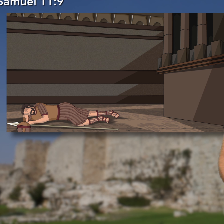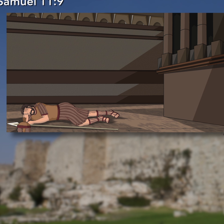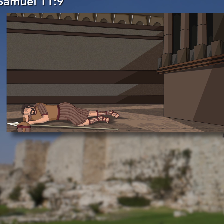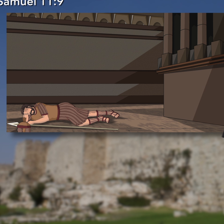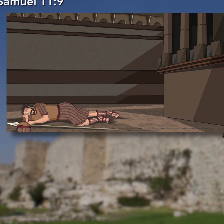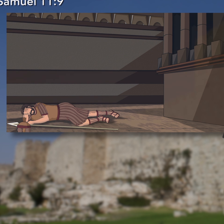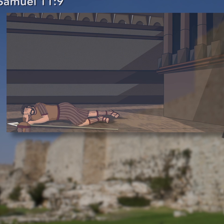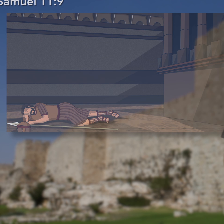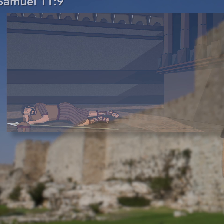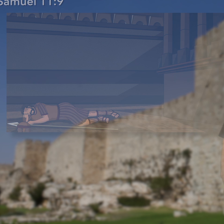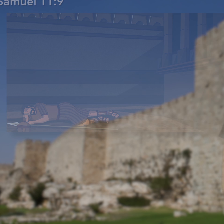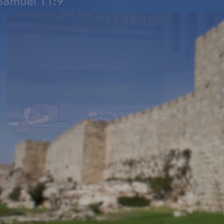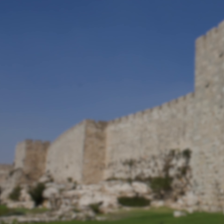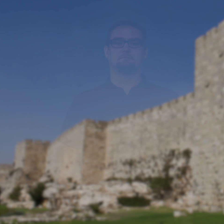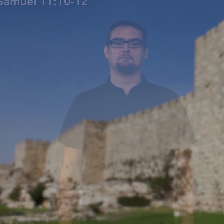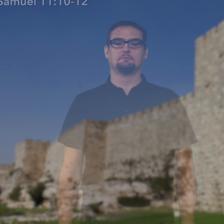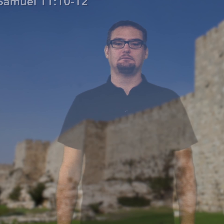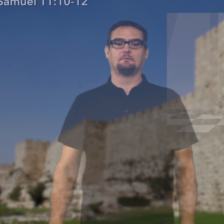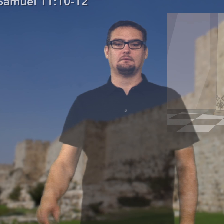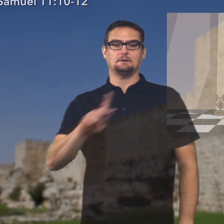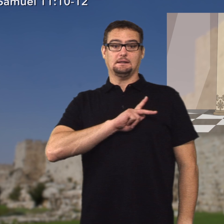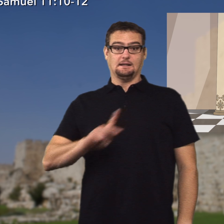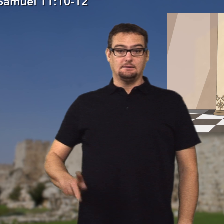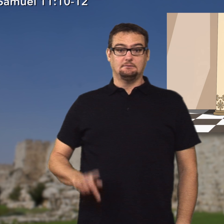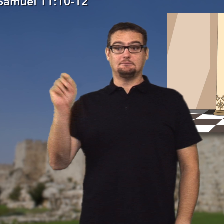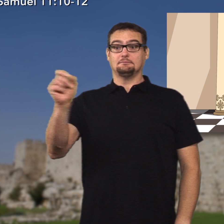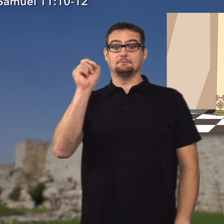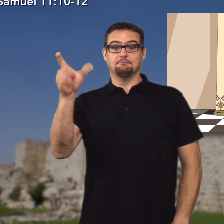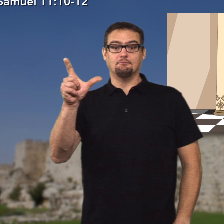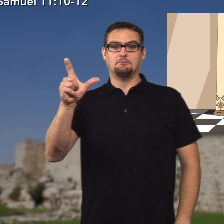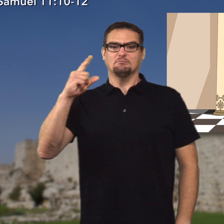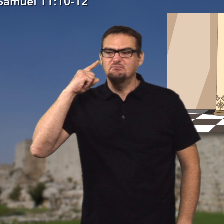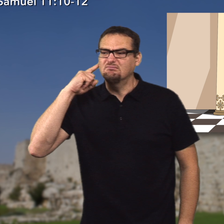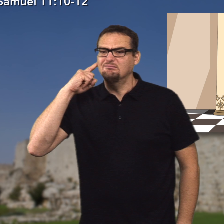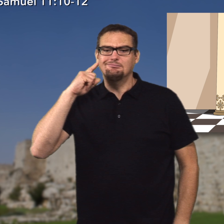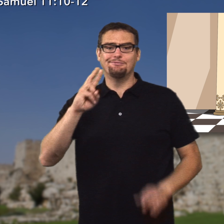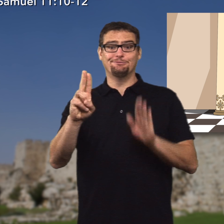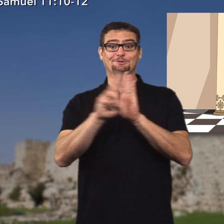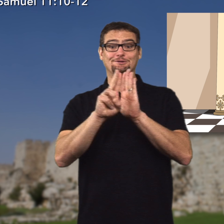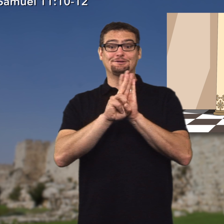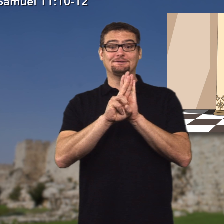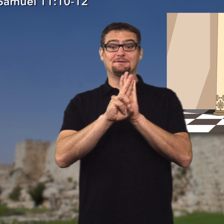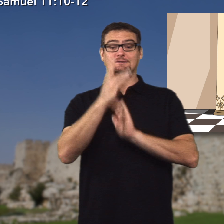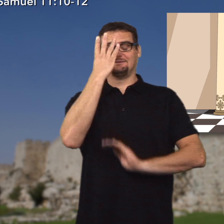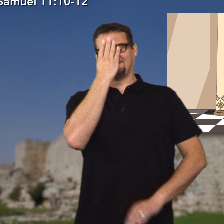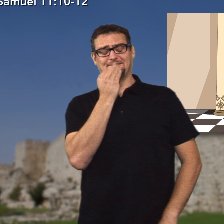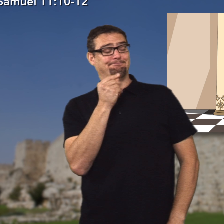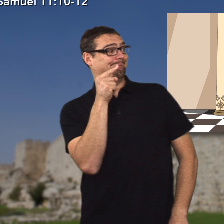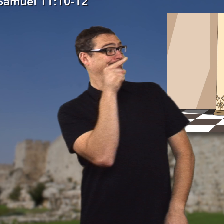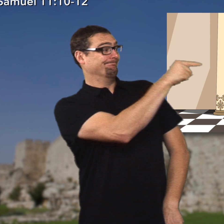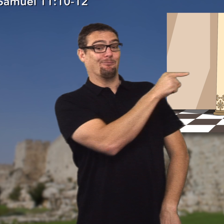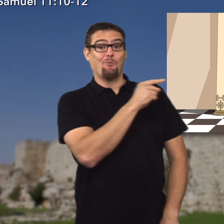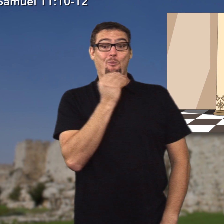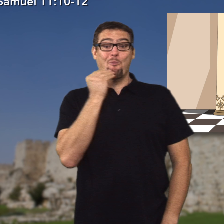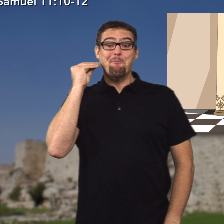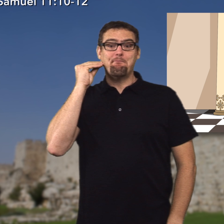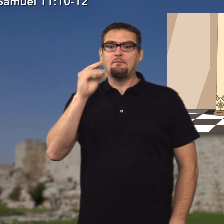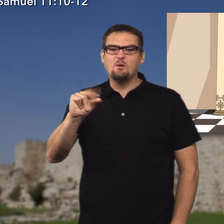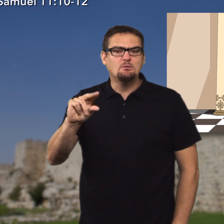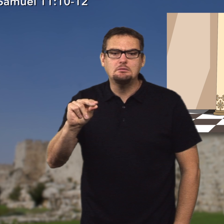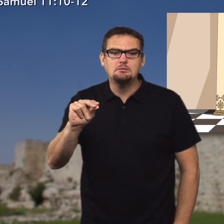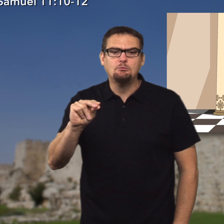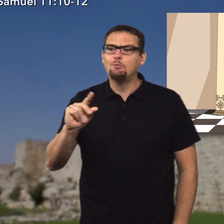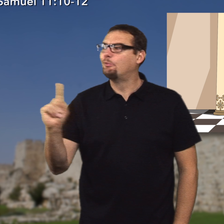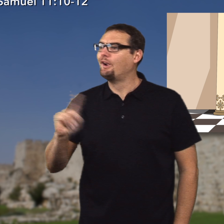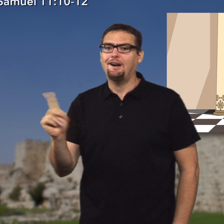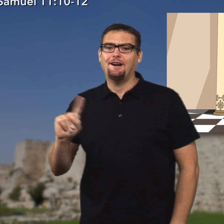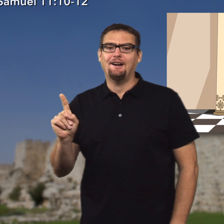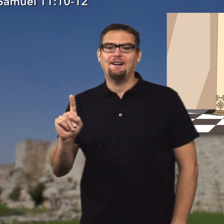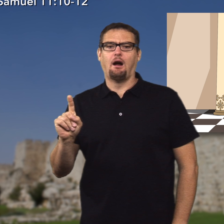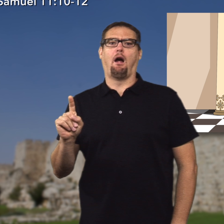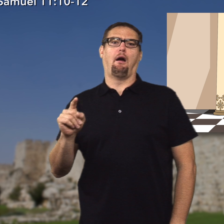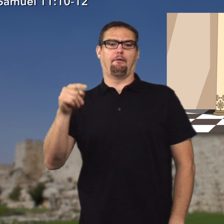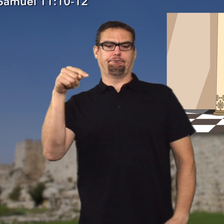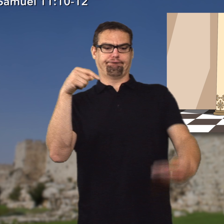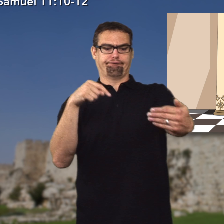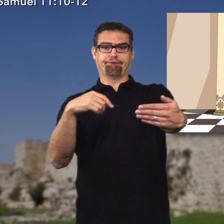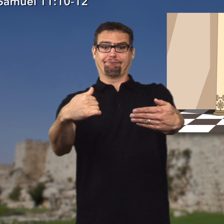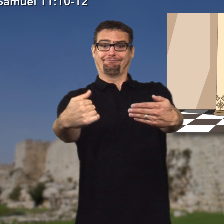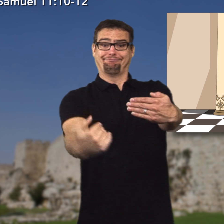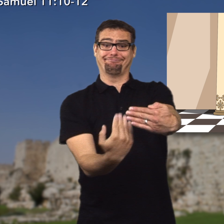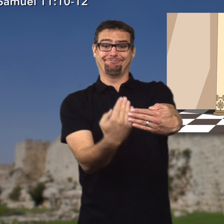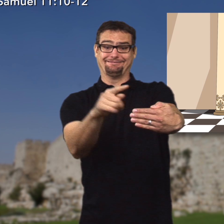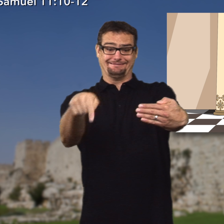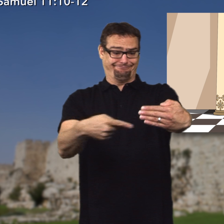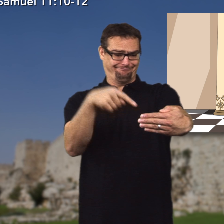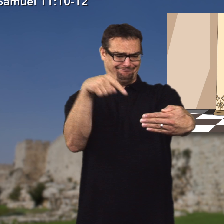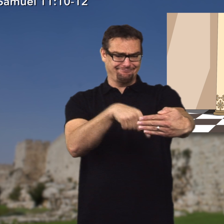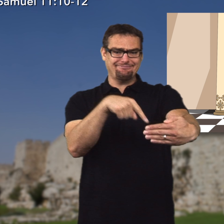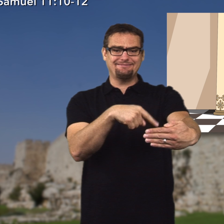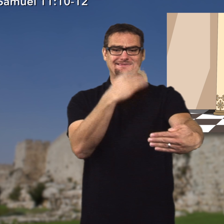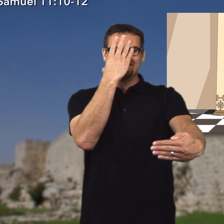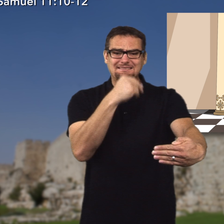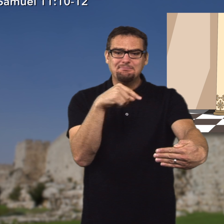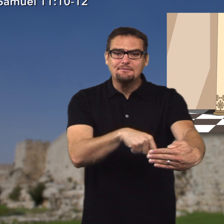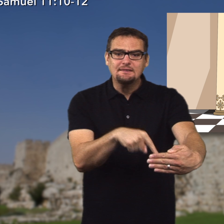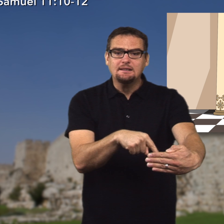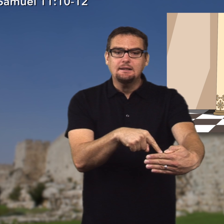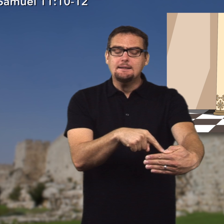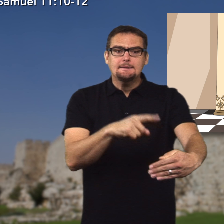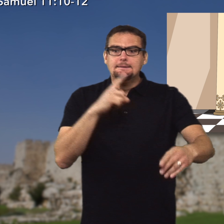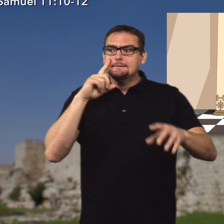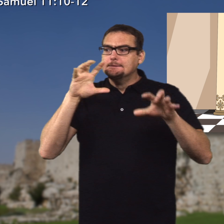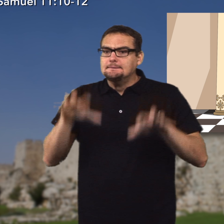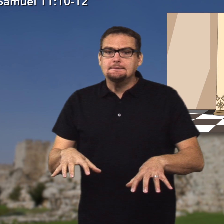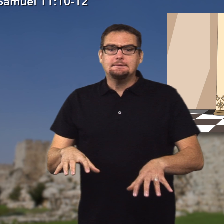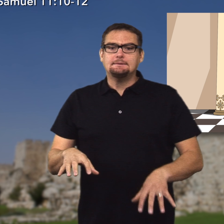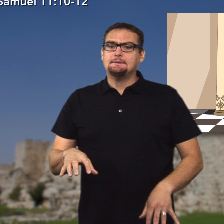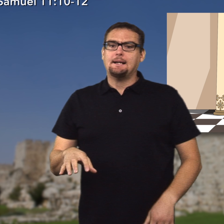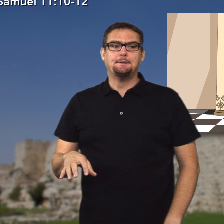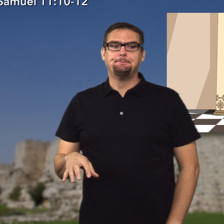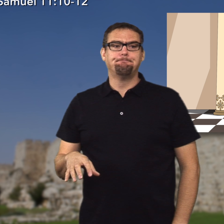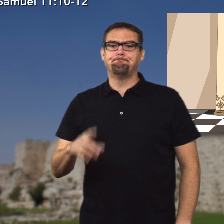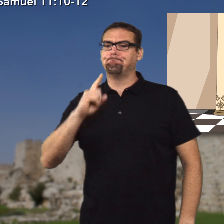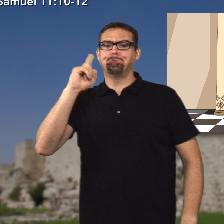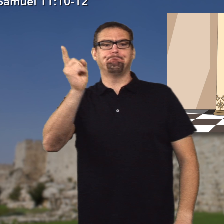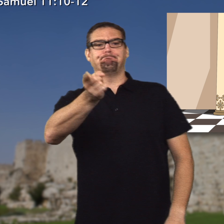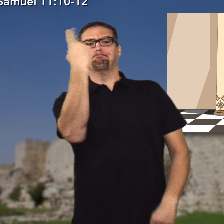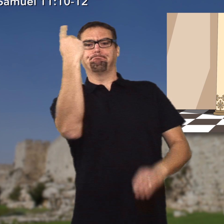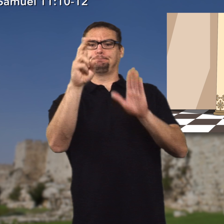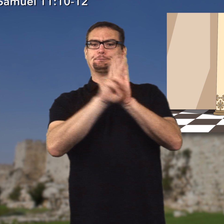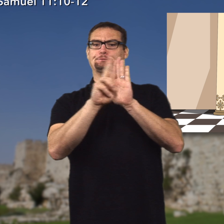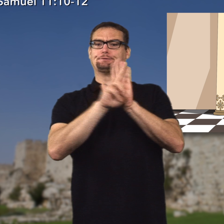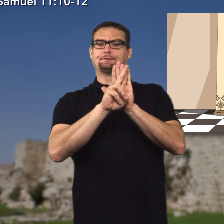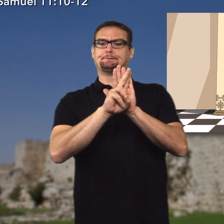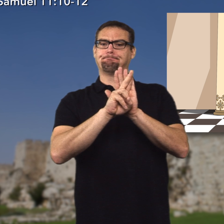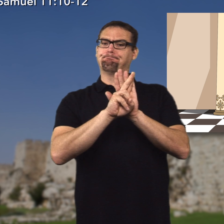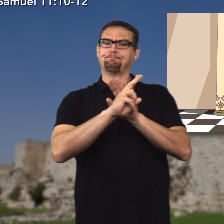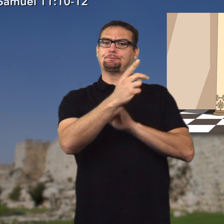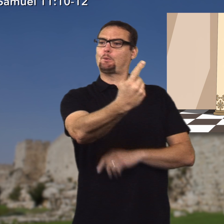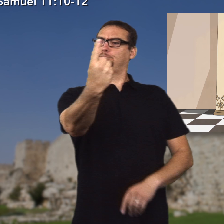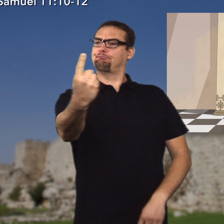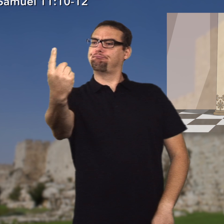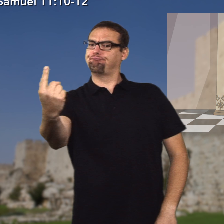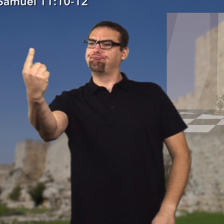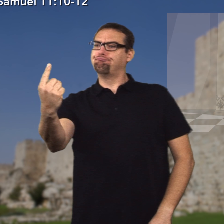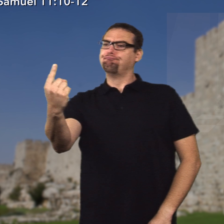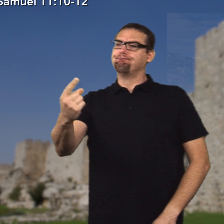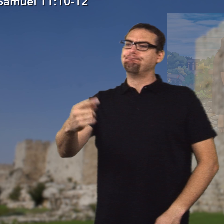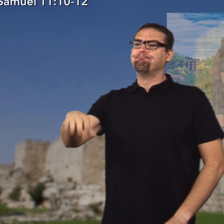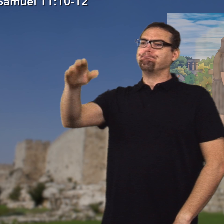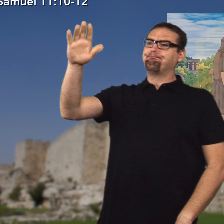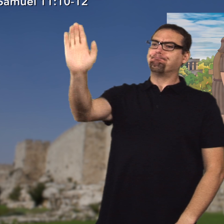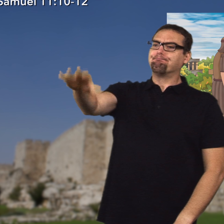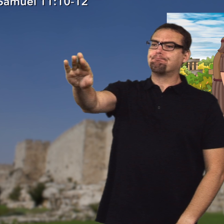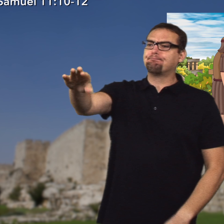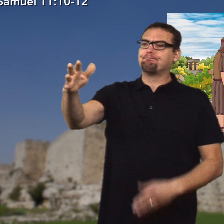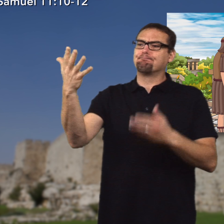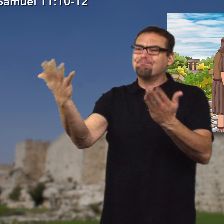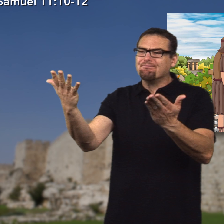And David was told, “Uriah did not go home.”